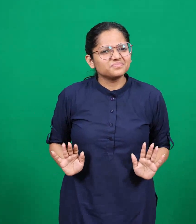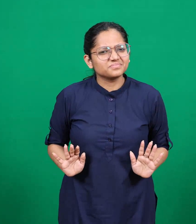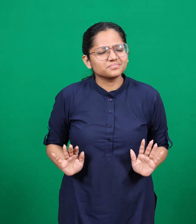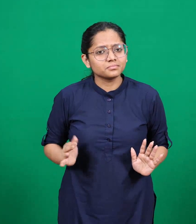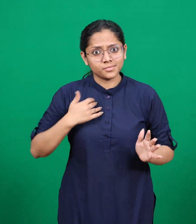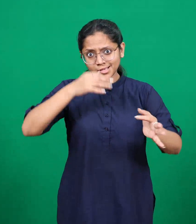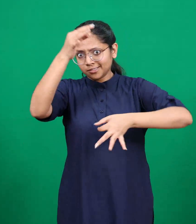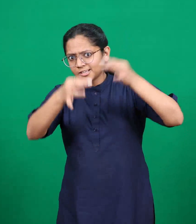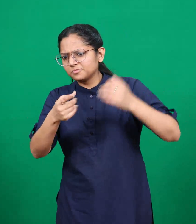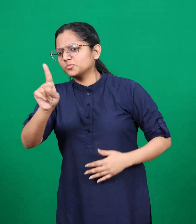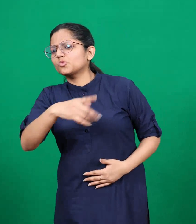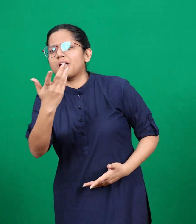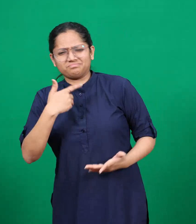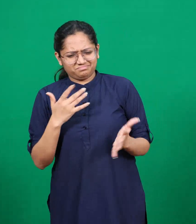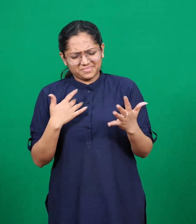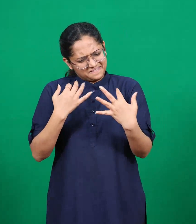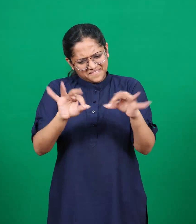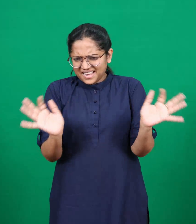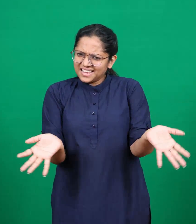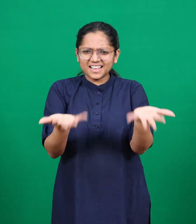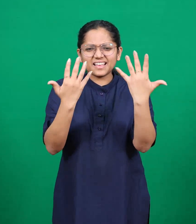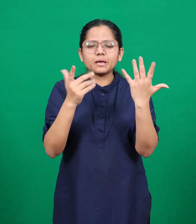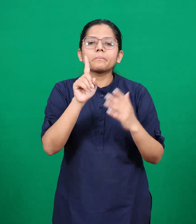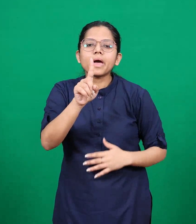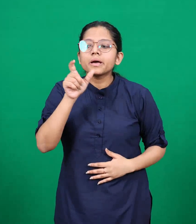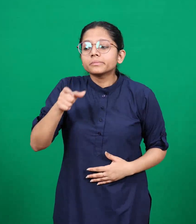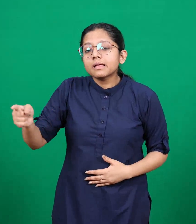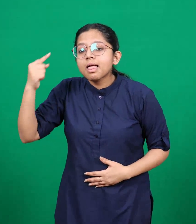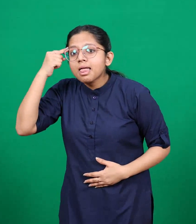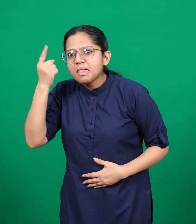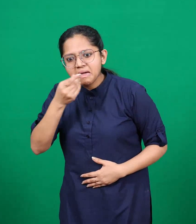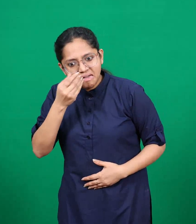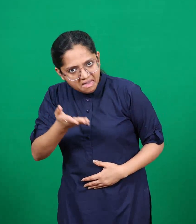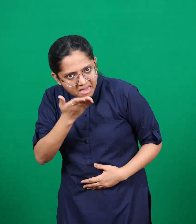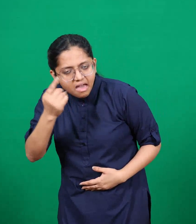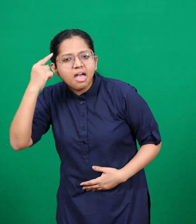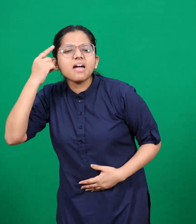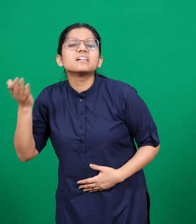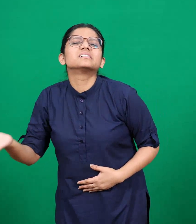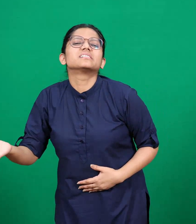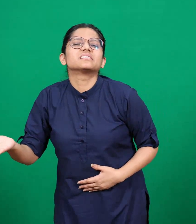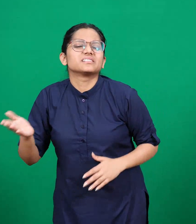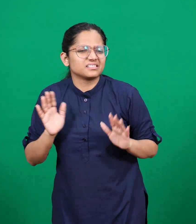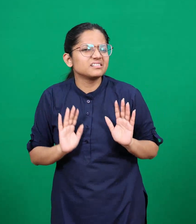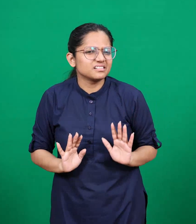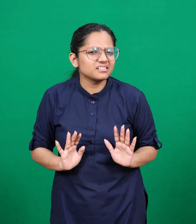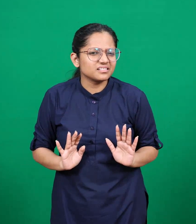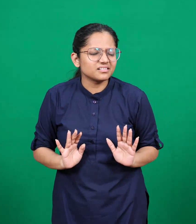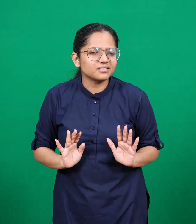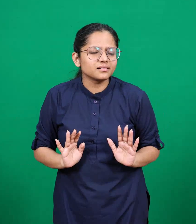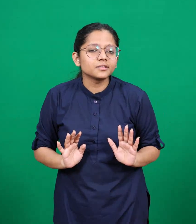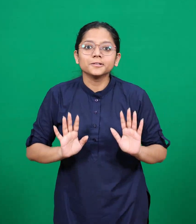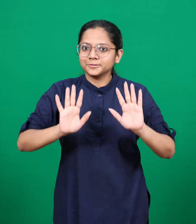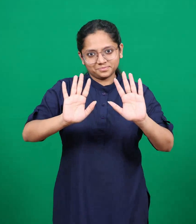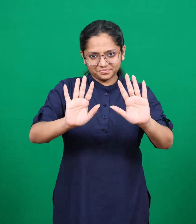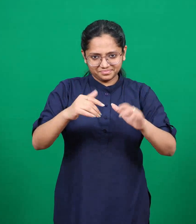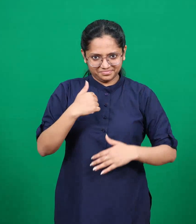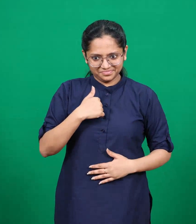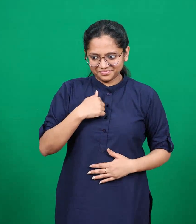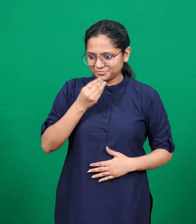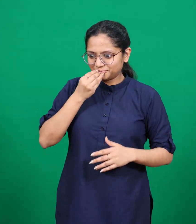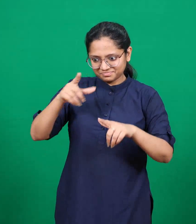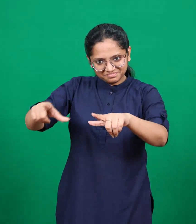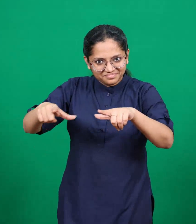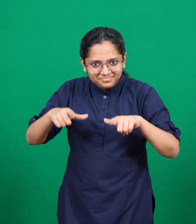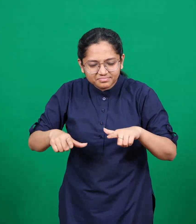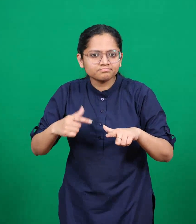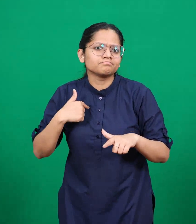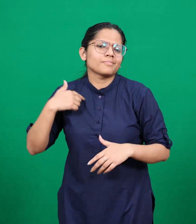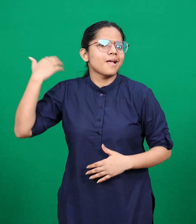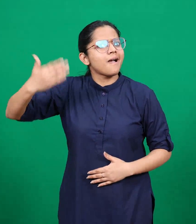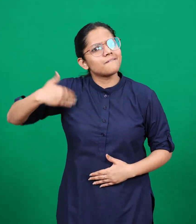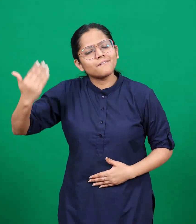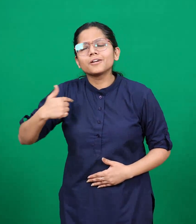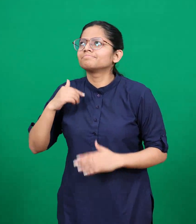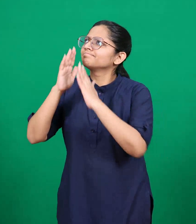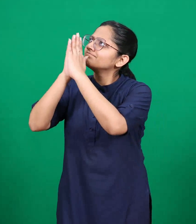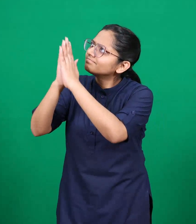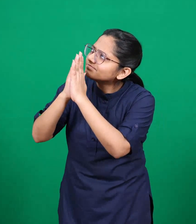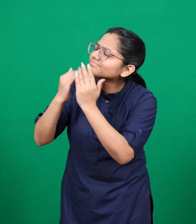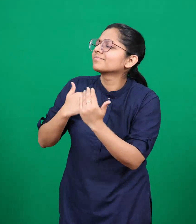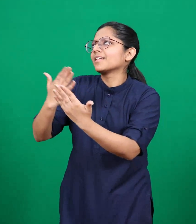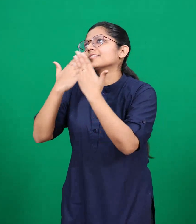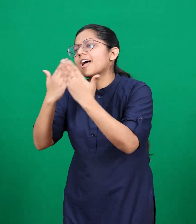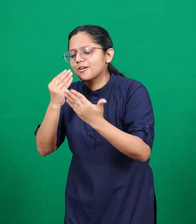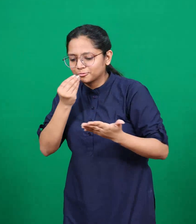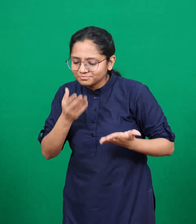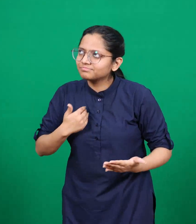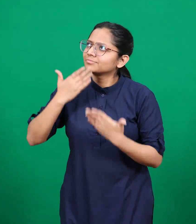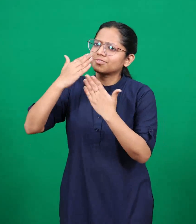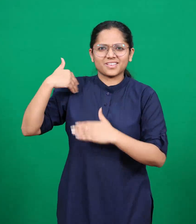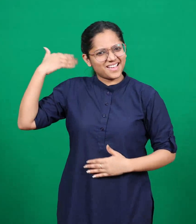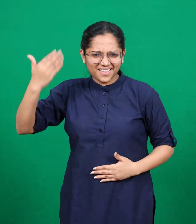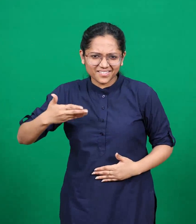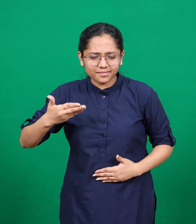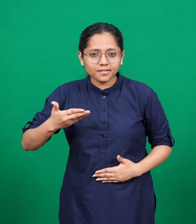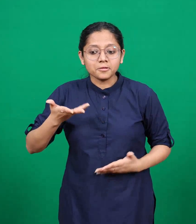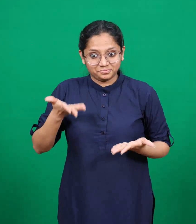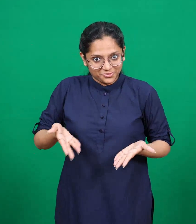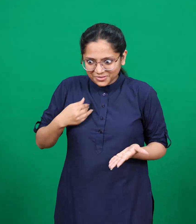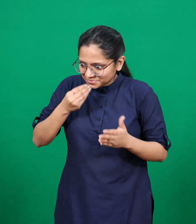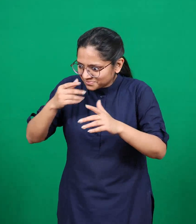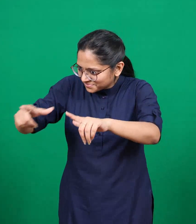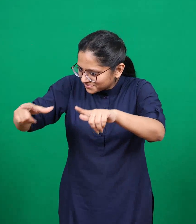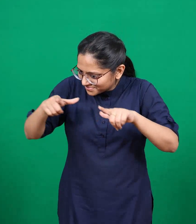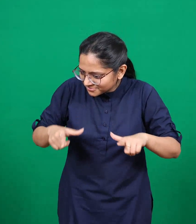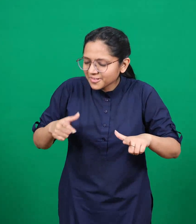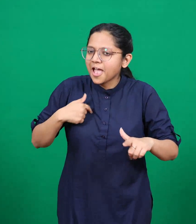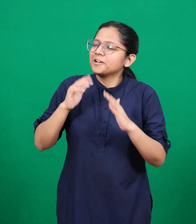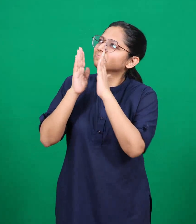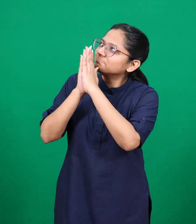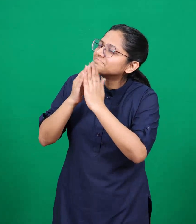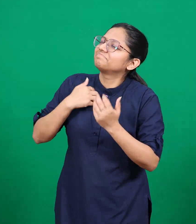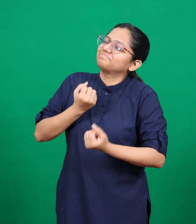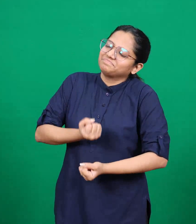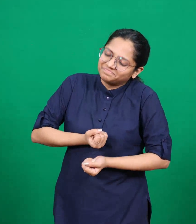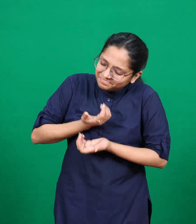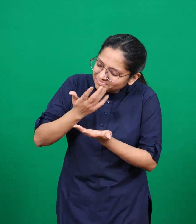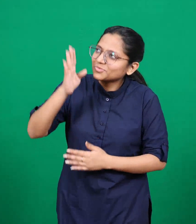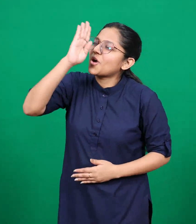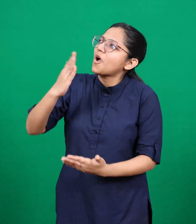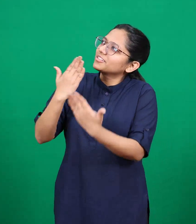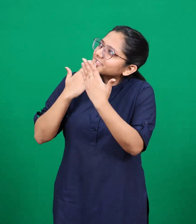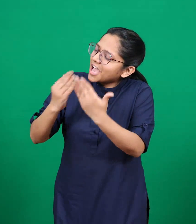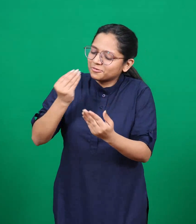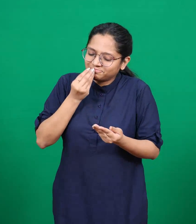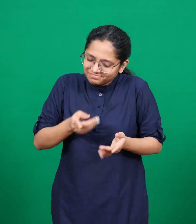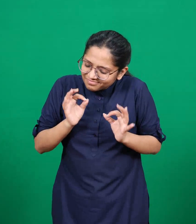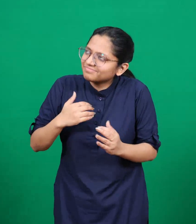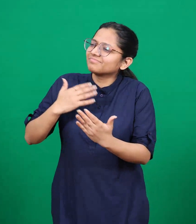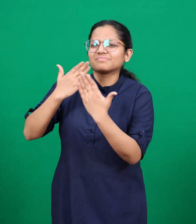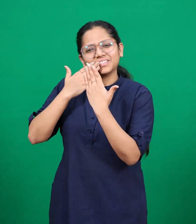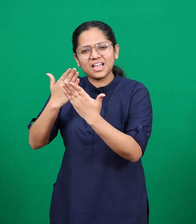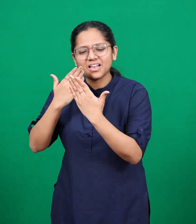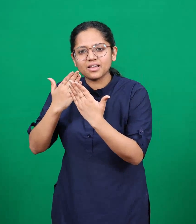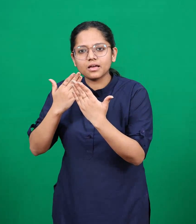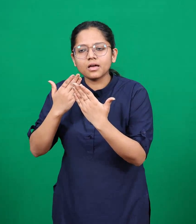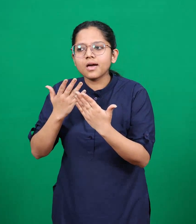For why should my freedom be determined by someone else's conscience?